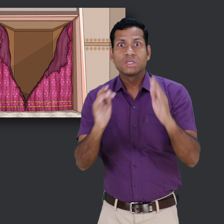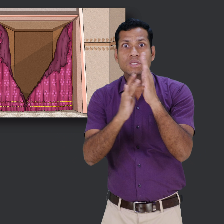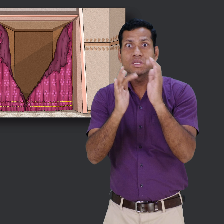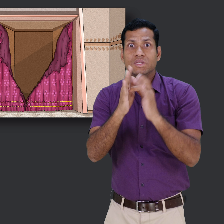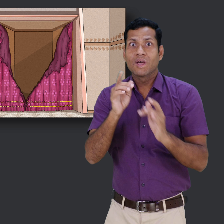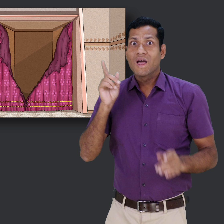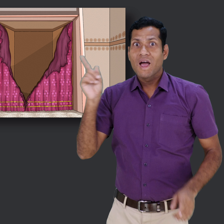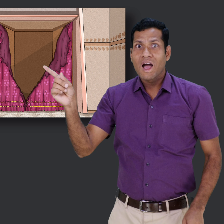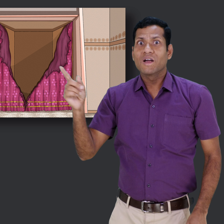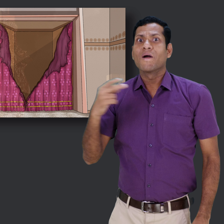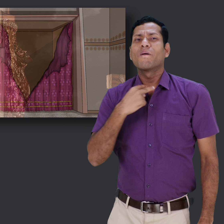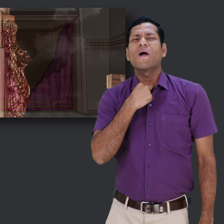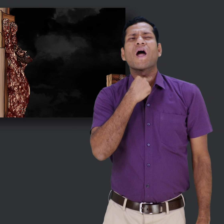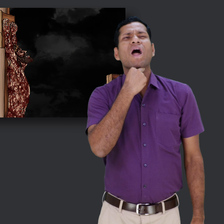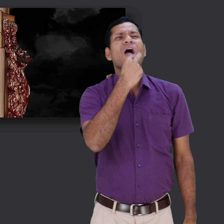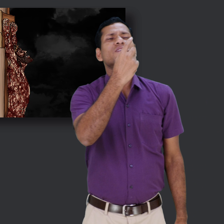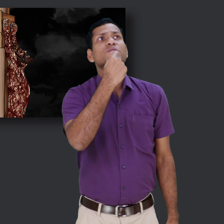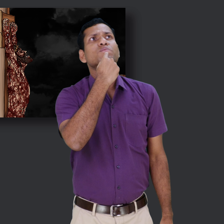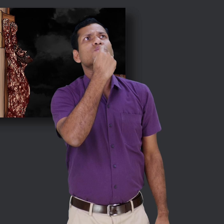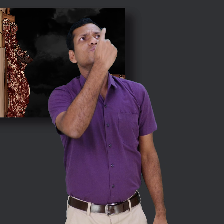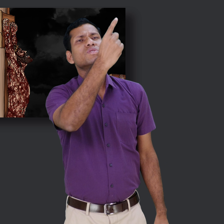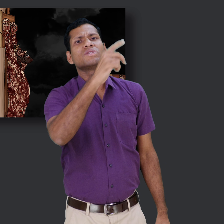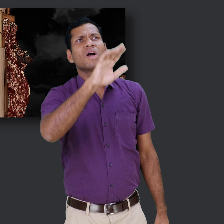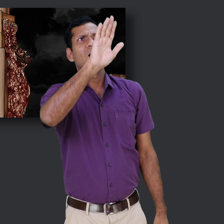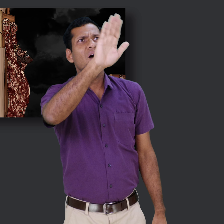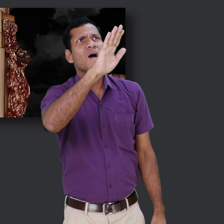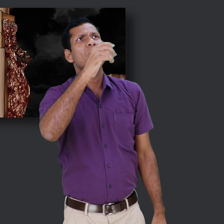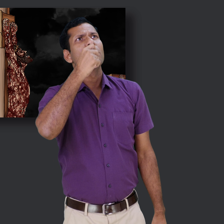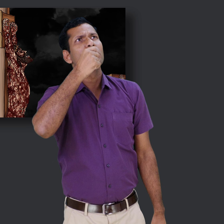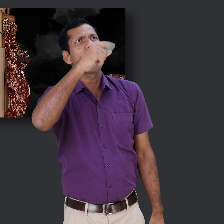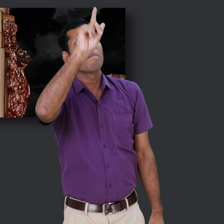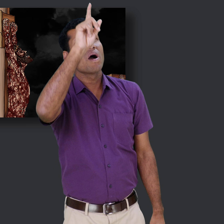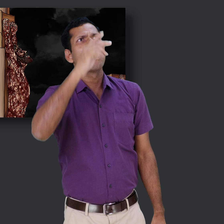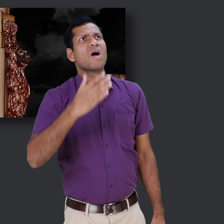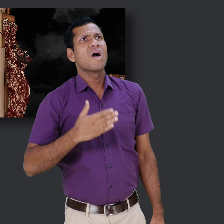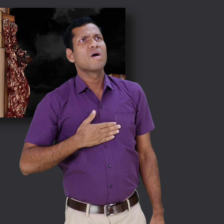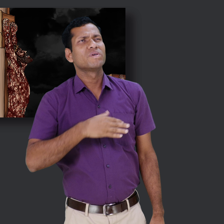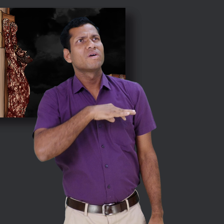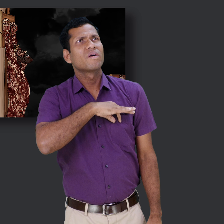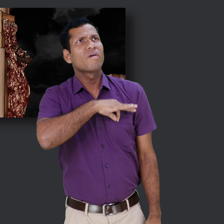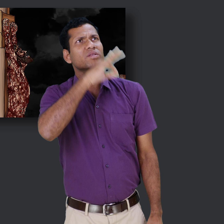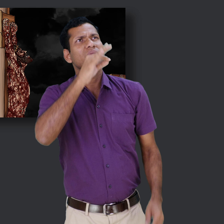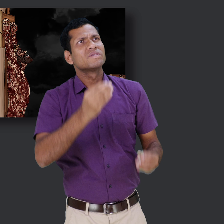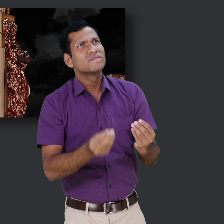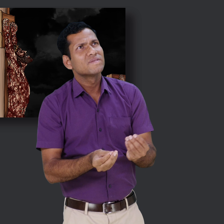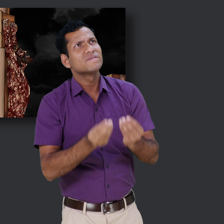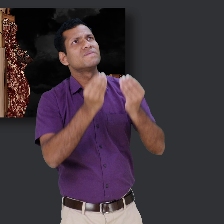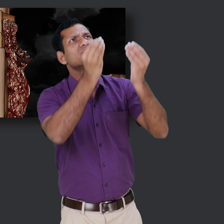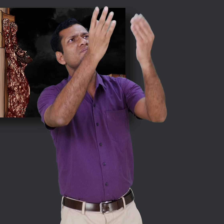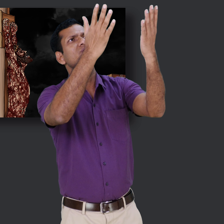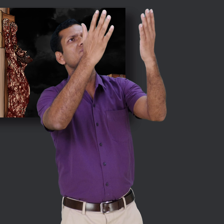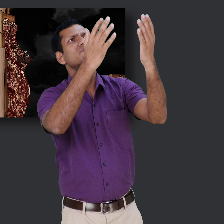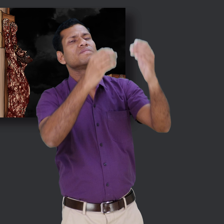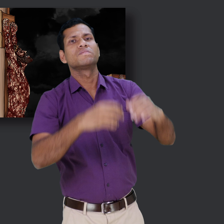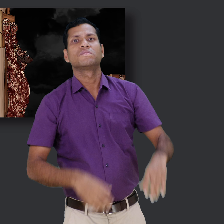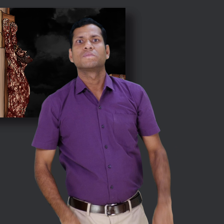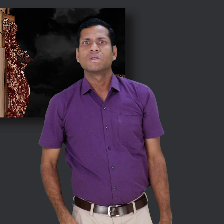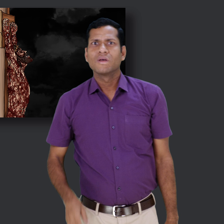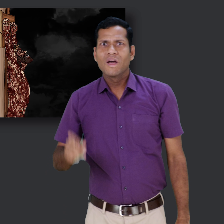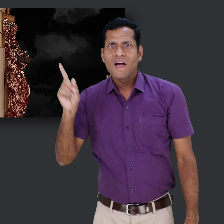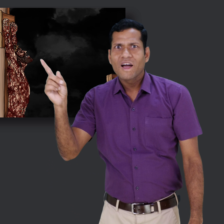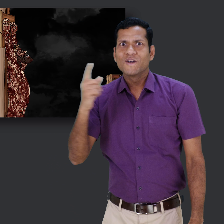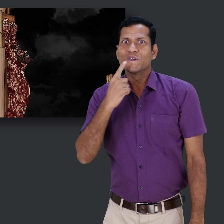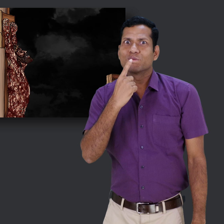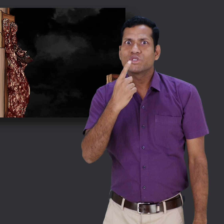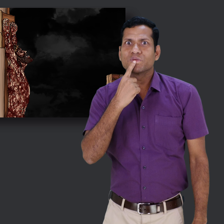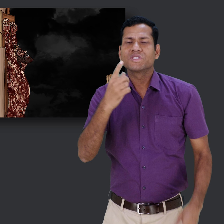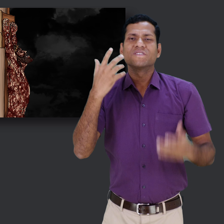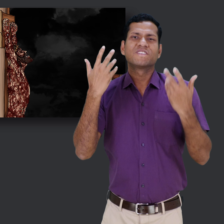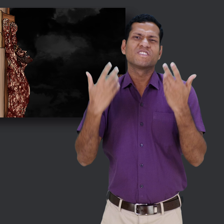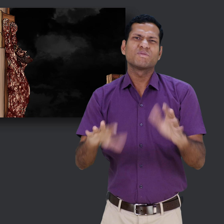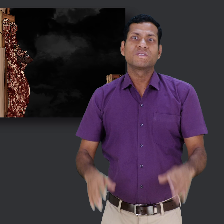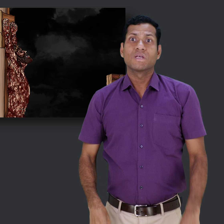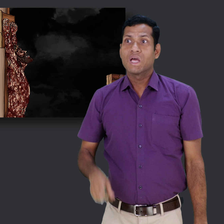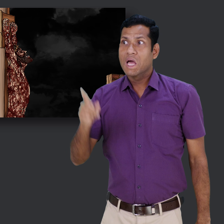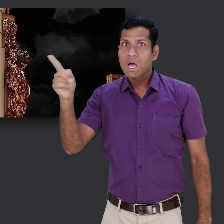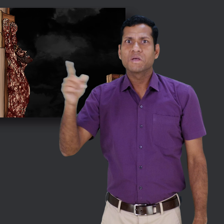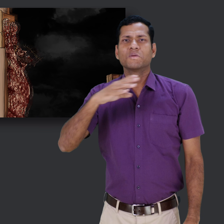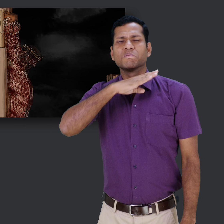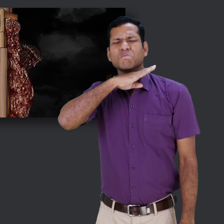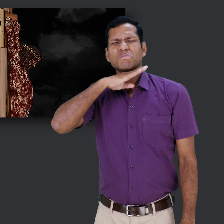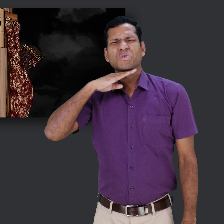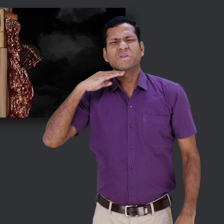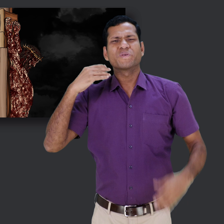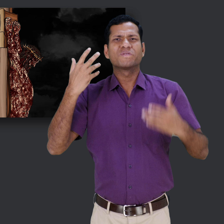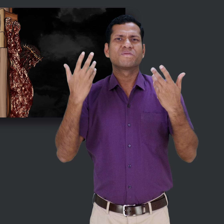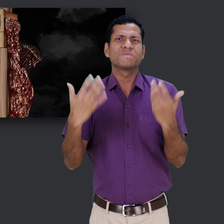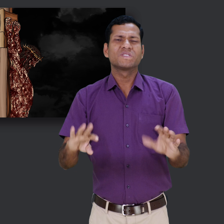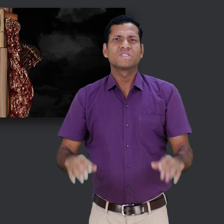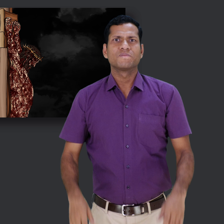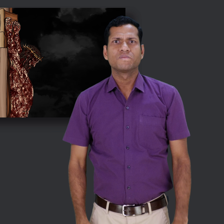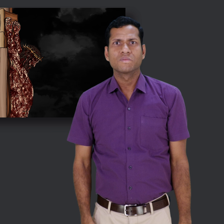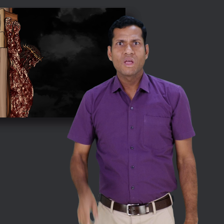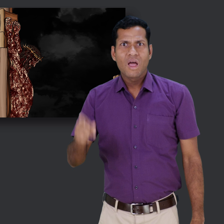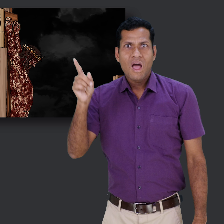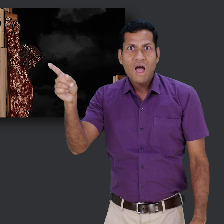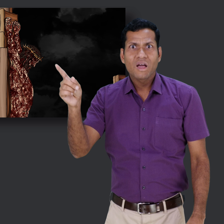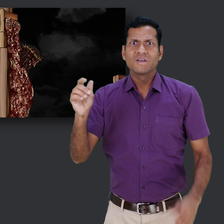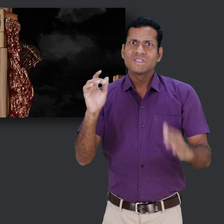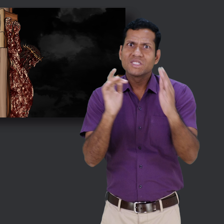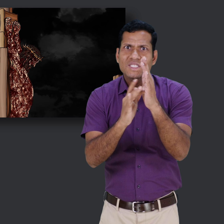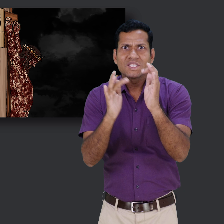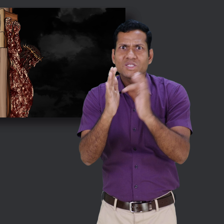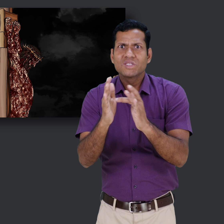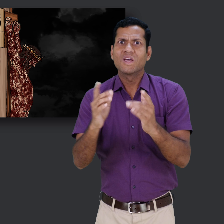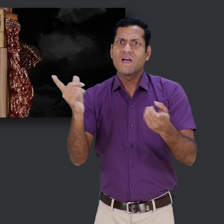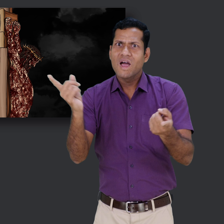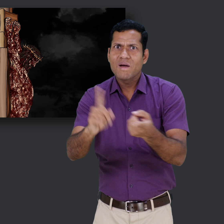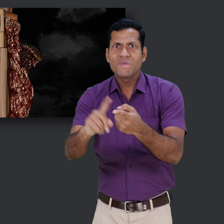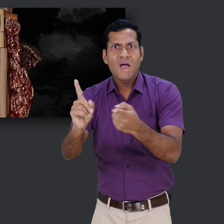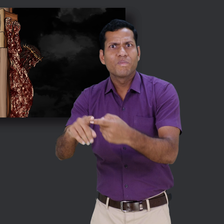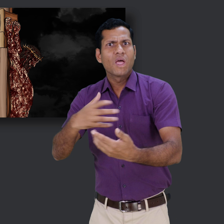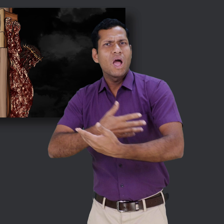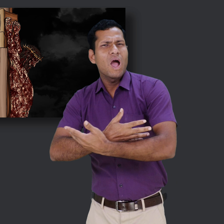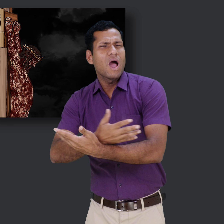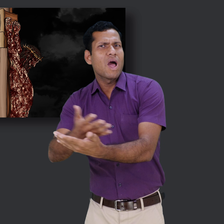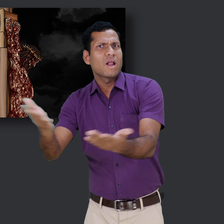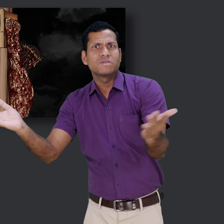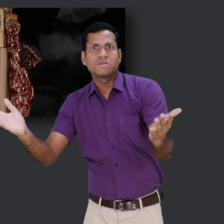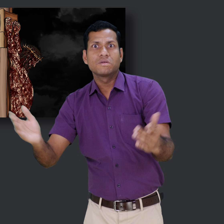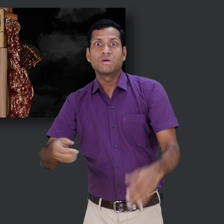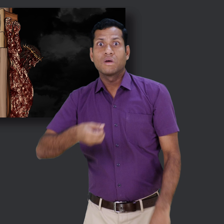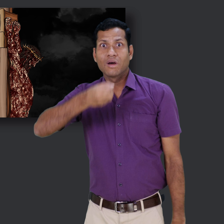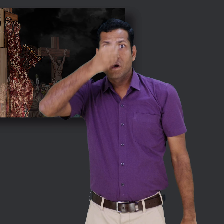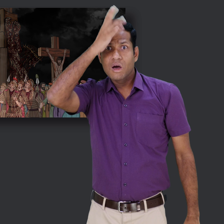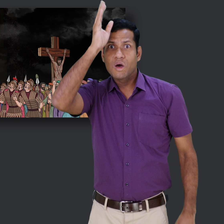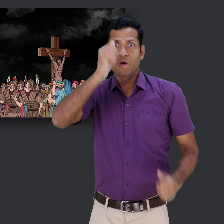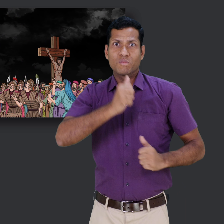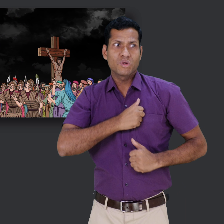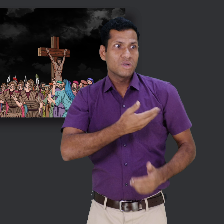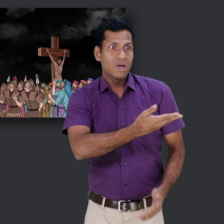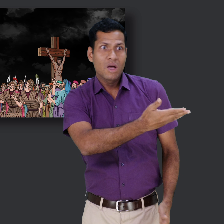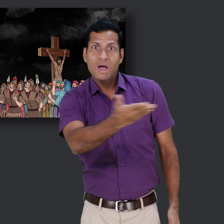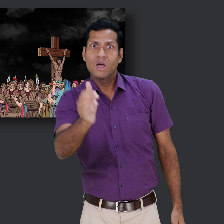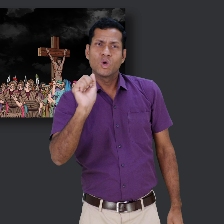Then Jesus called out in a loud voice, “Father, into Your hands I commit My Spirit.” And when He had said this, He breathed His last.